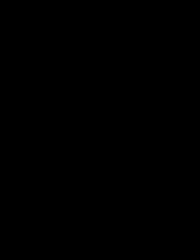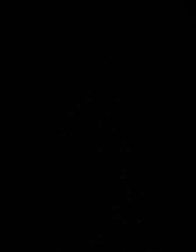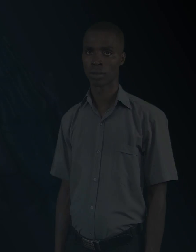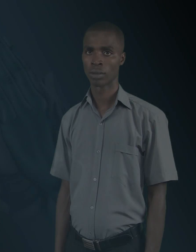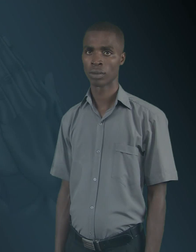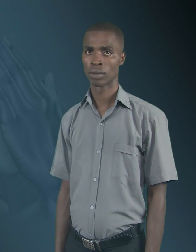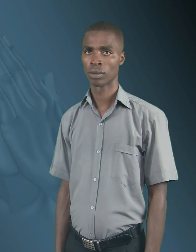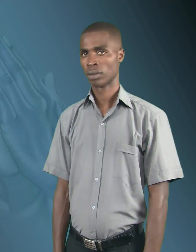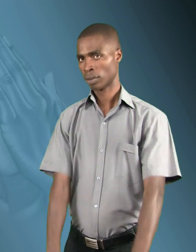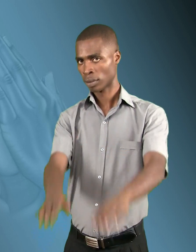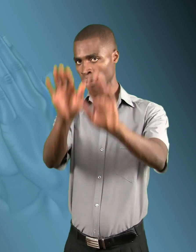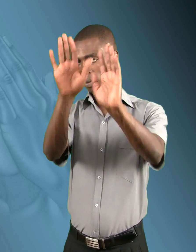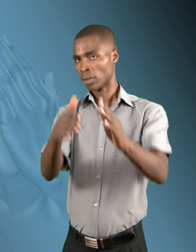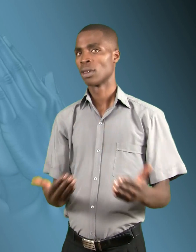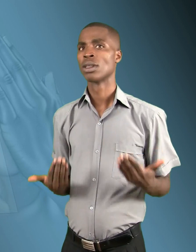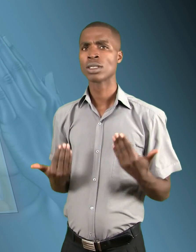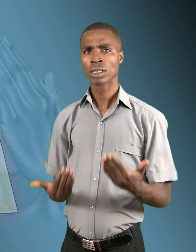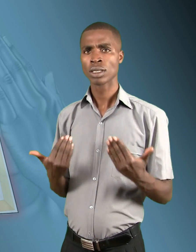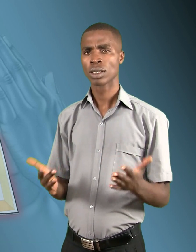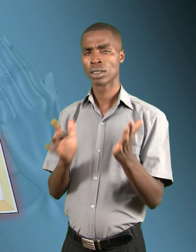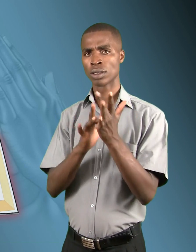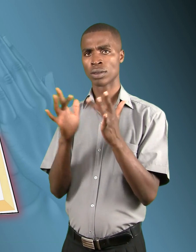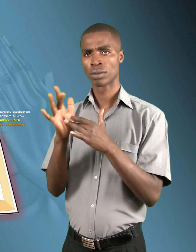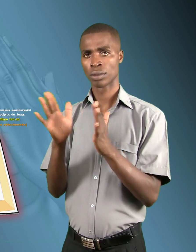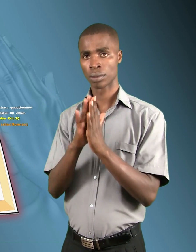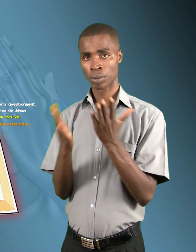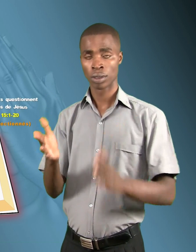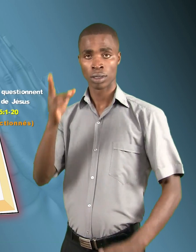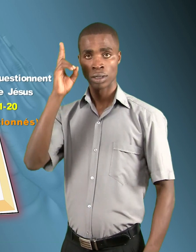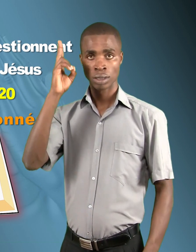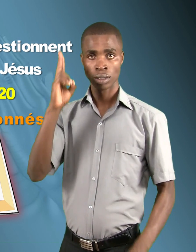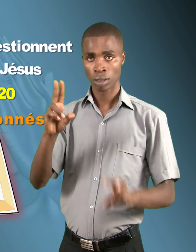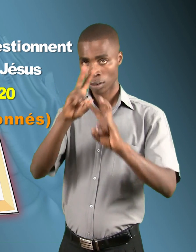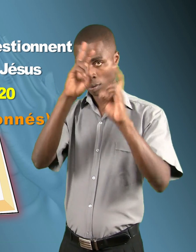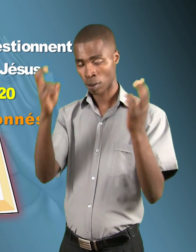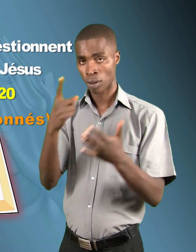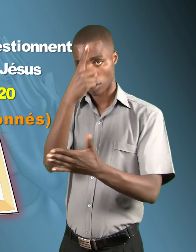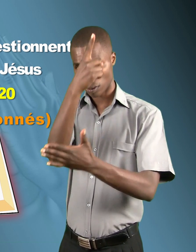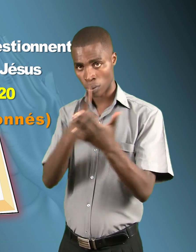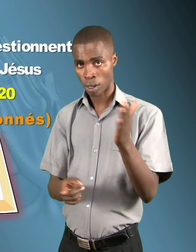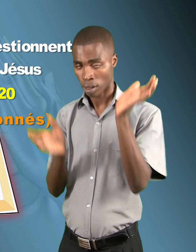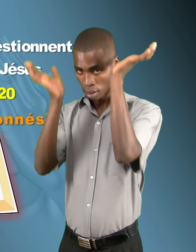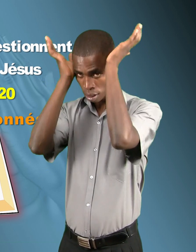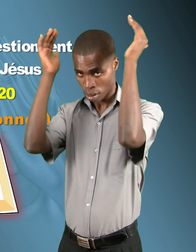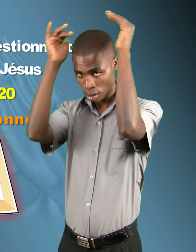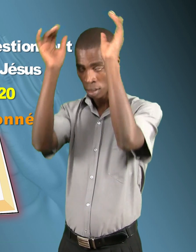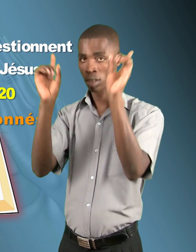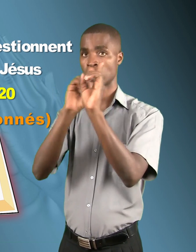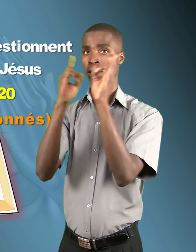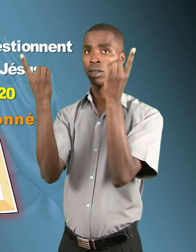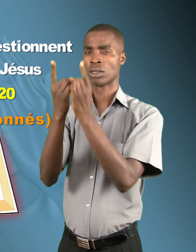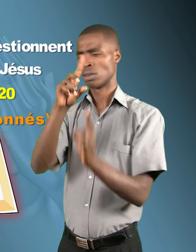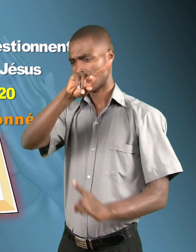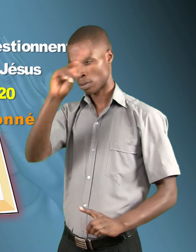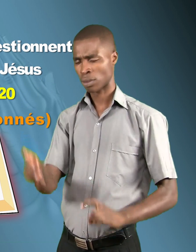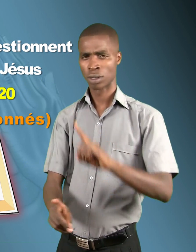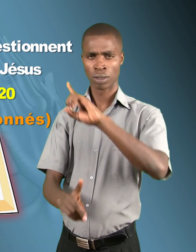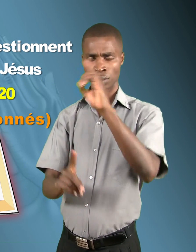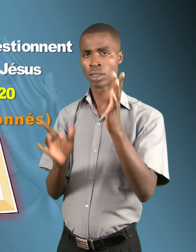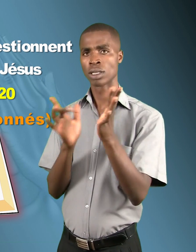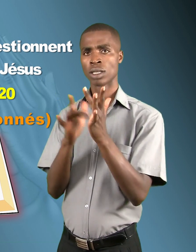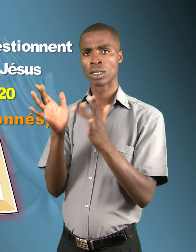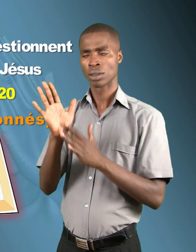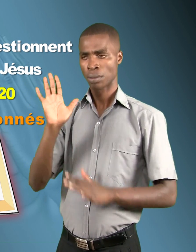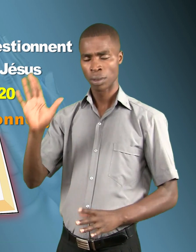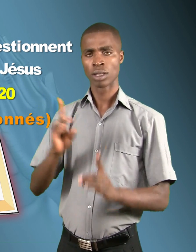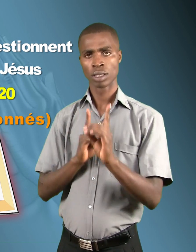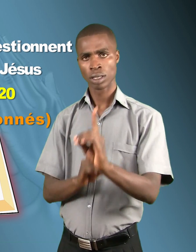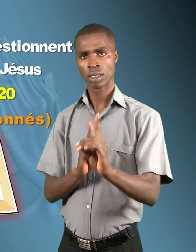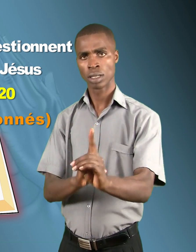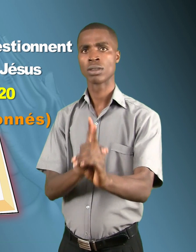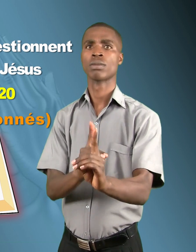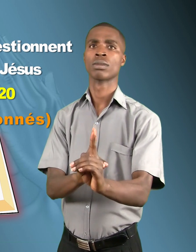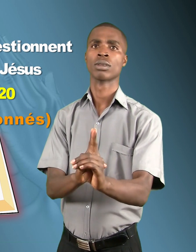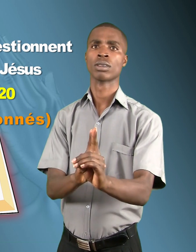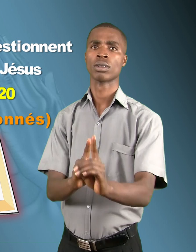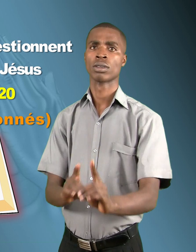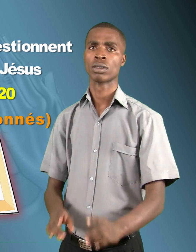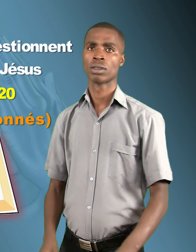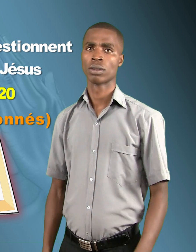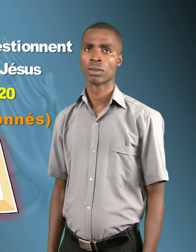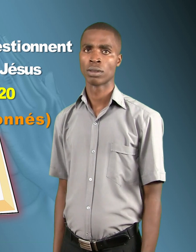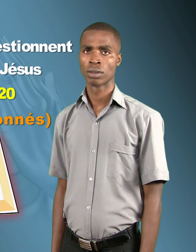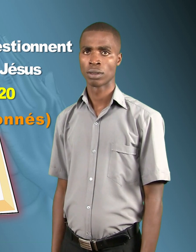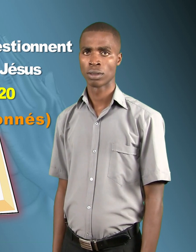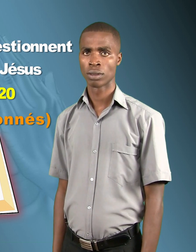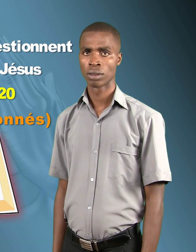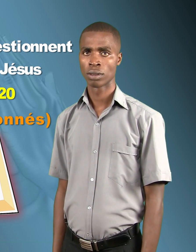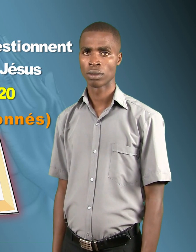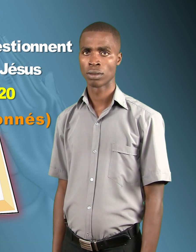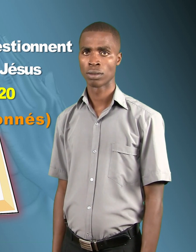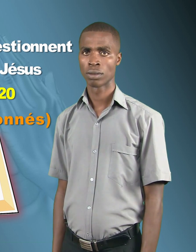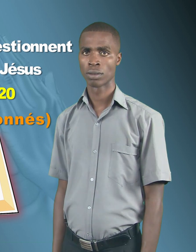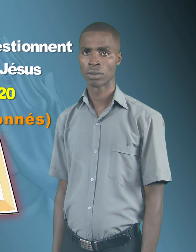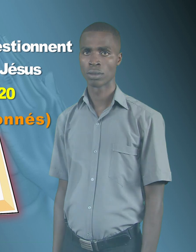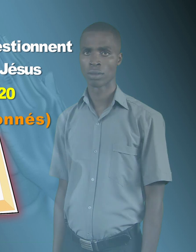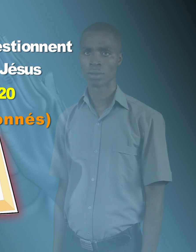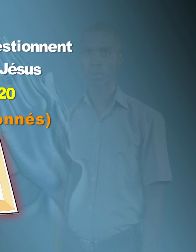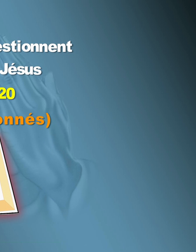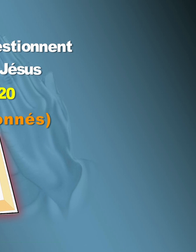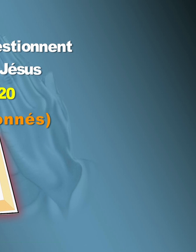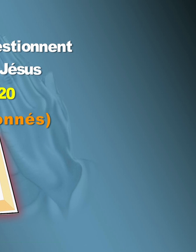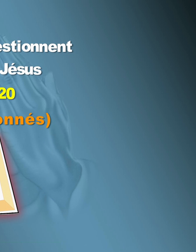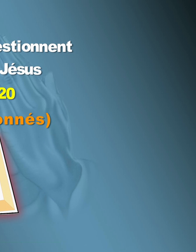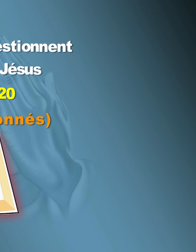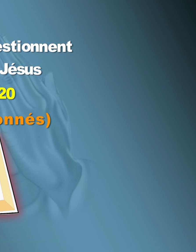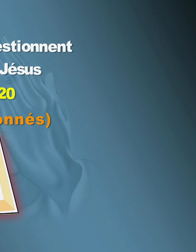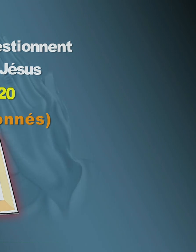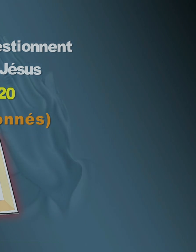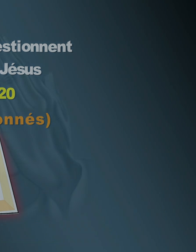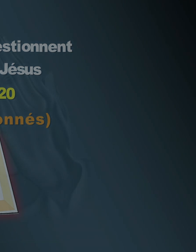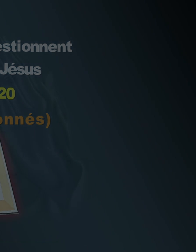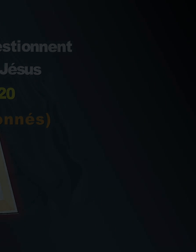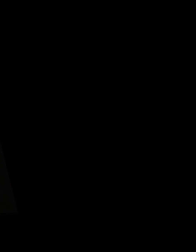Pharisees question Jesus' disciples